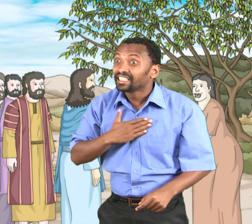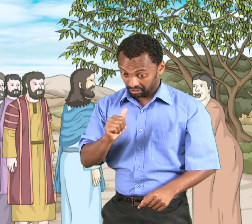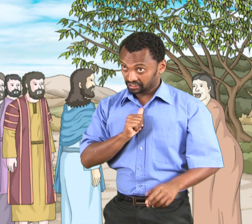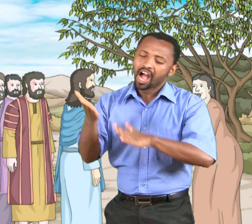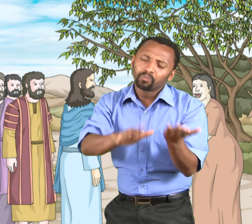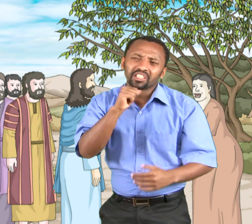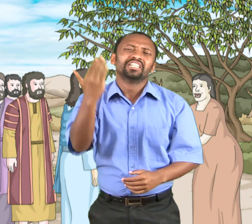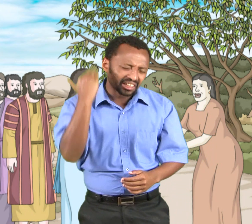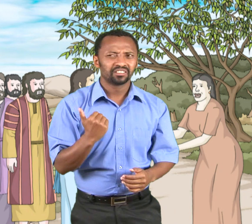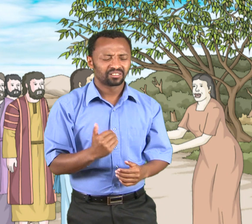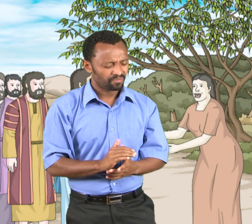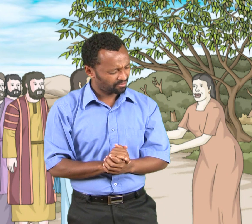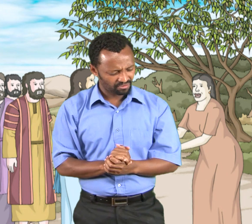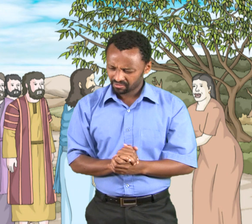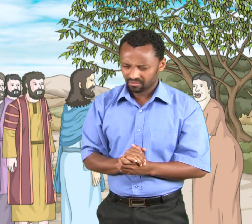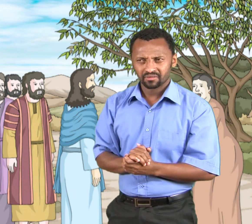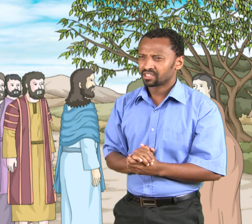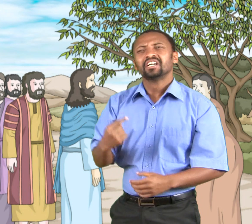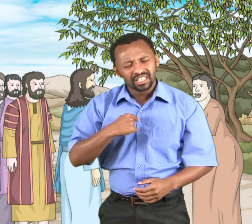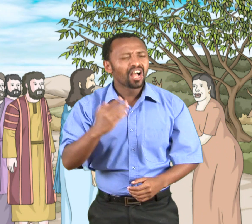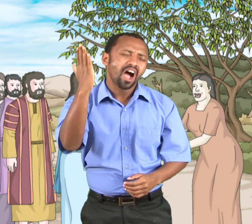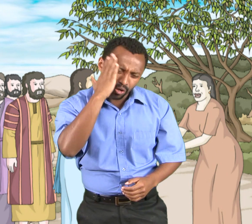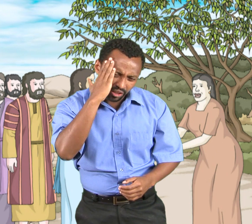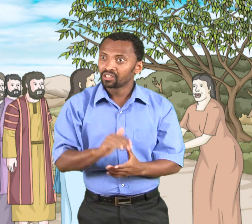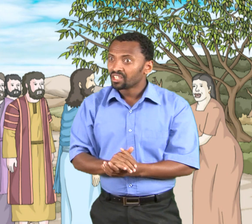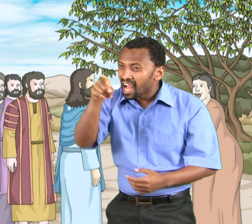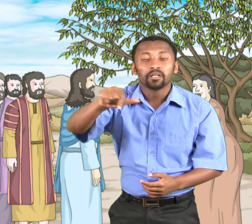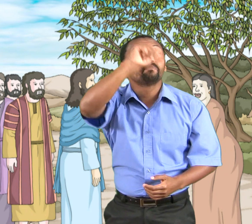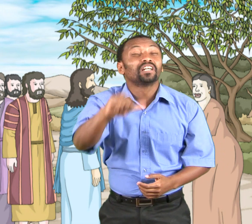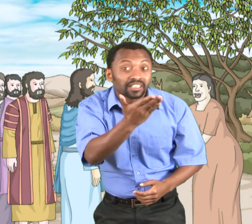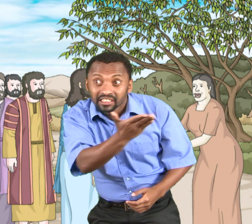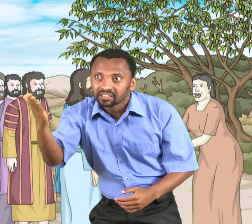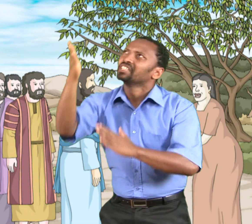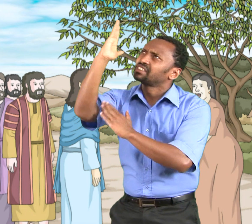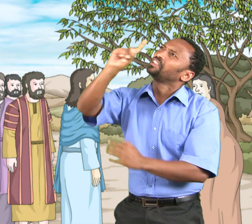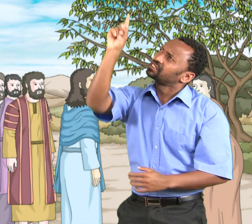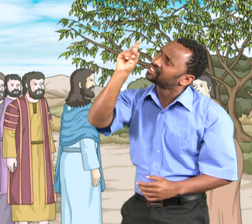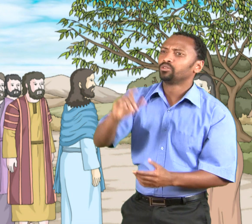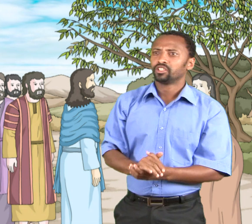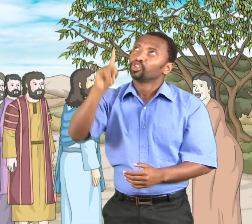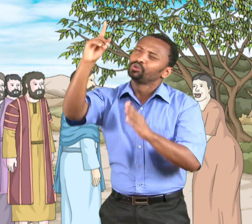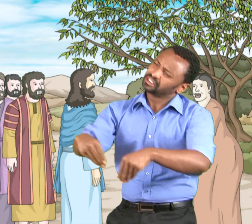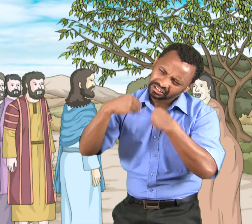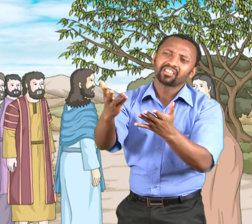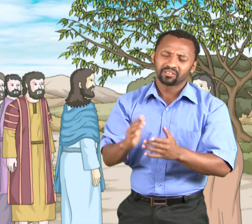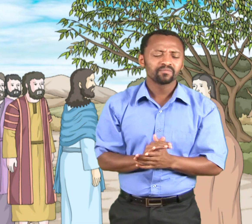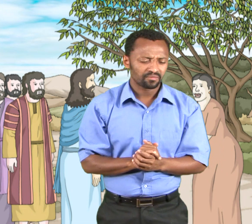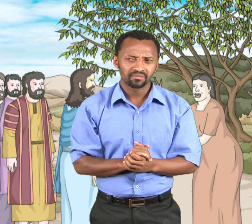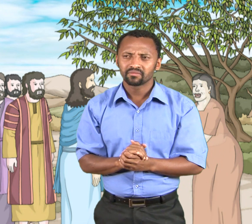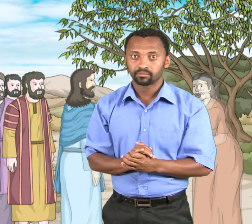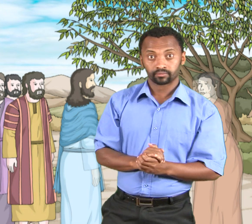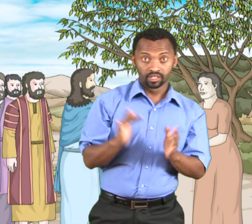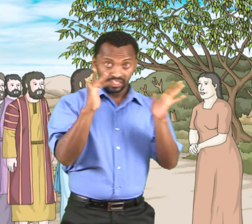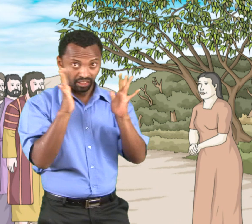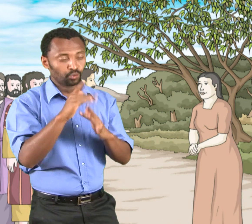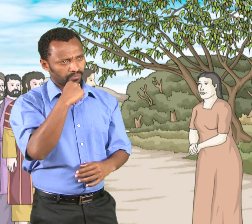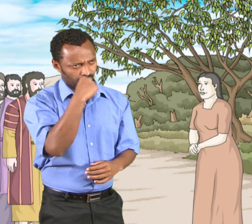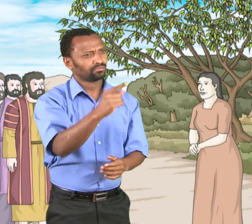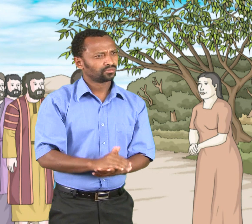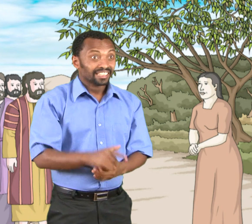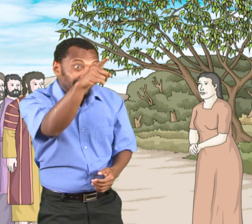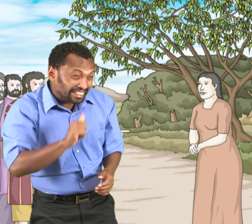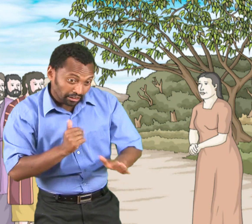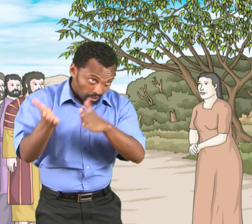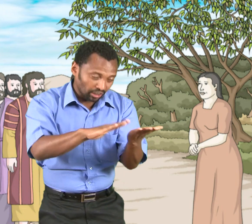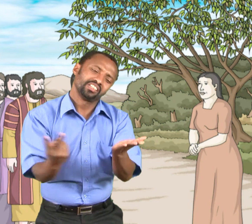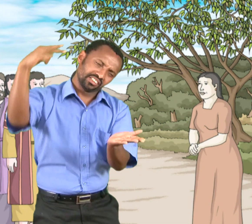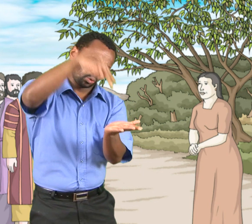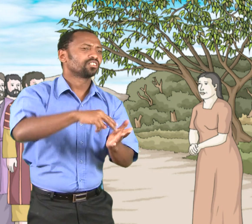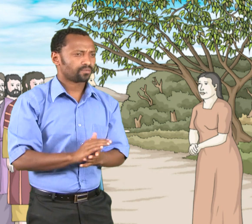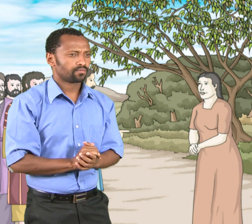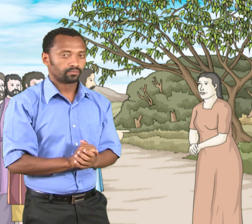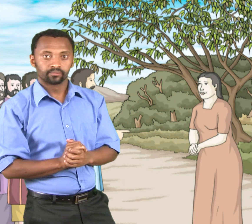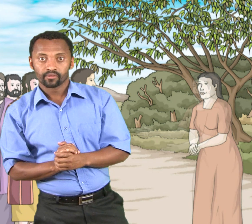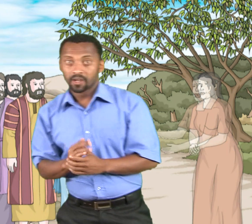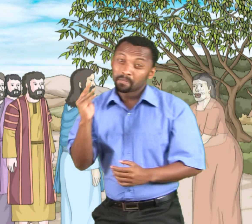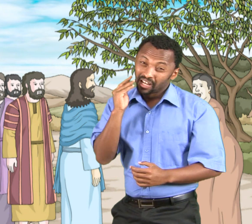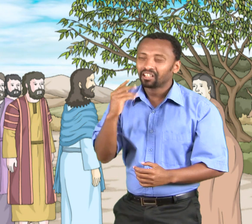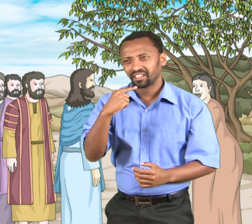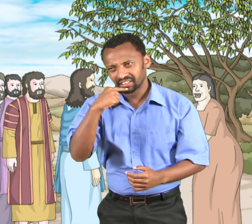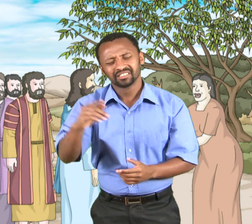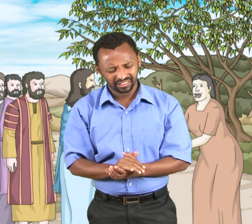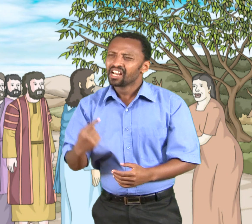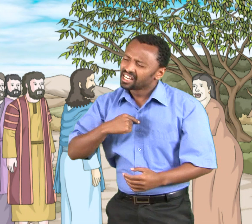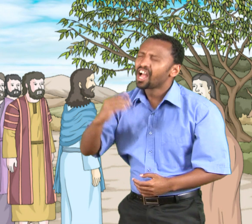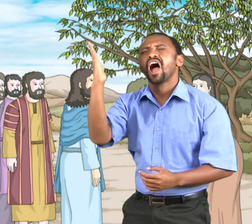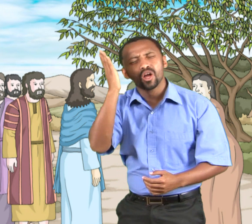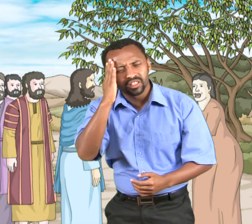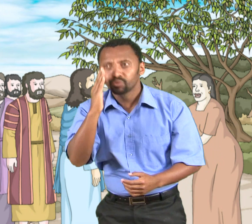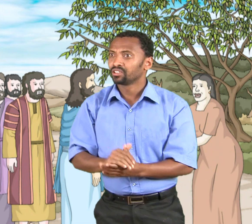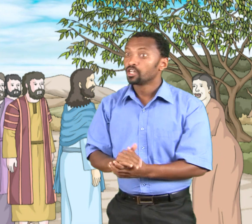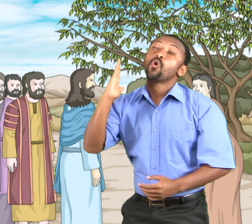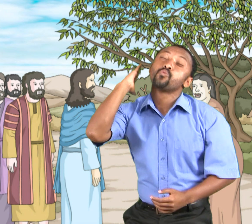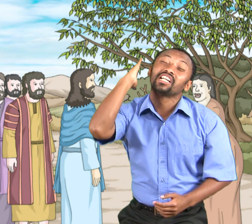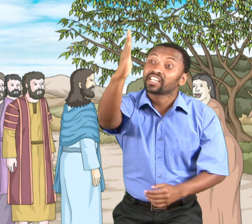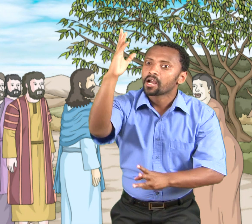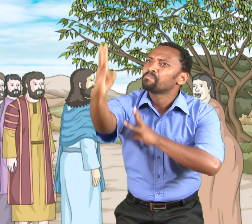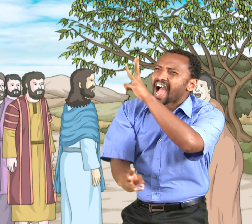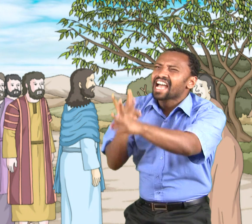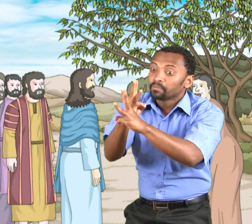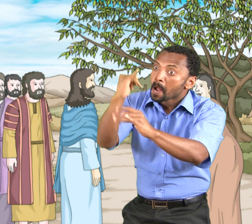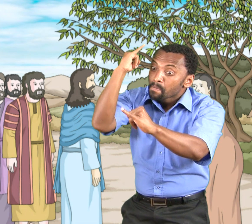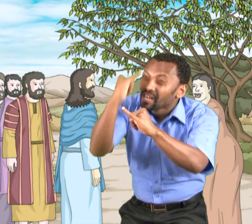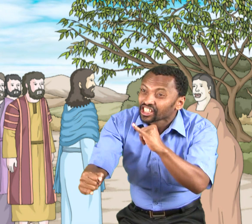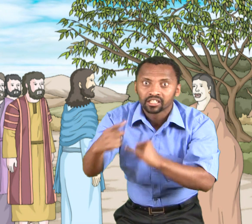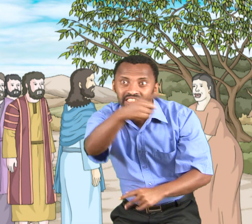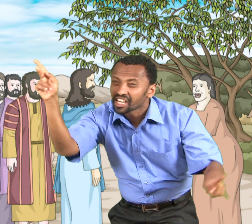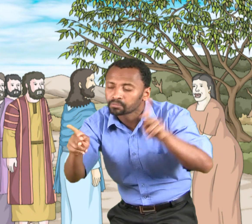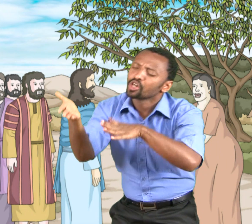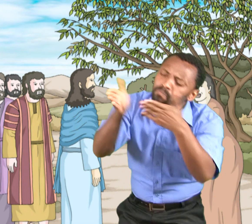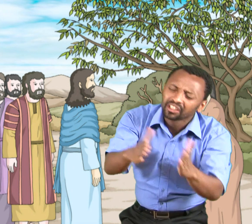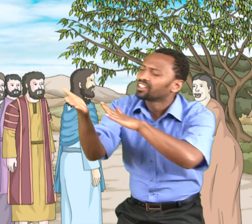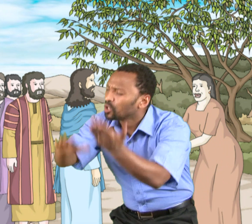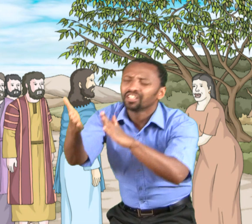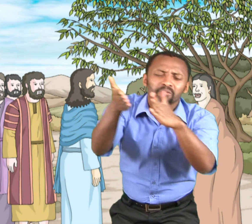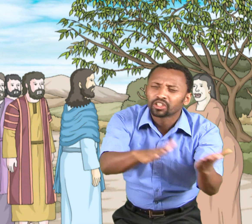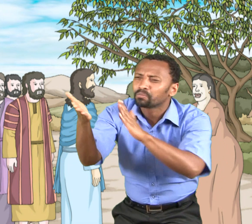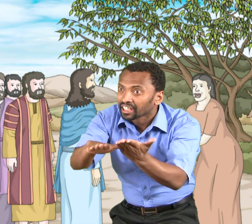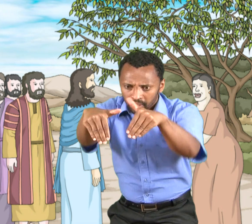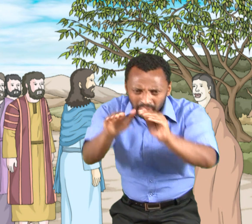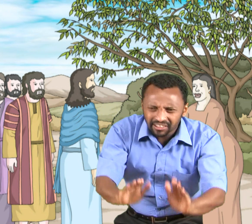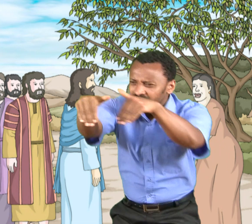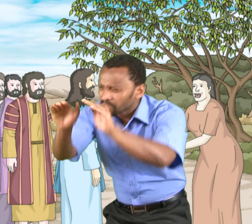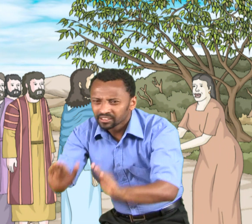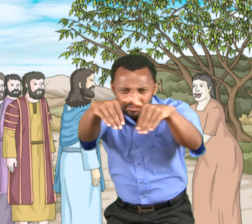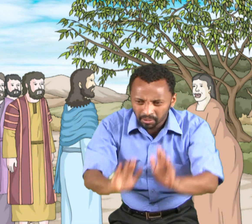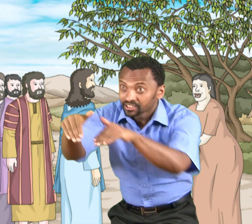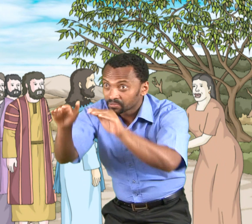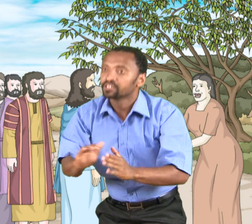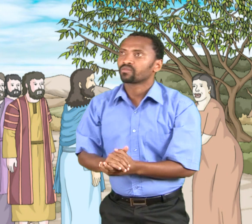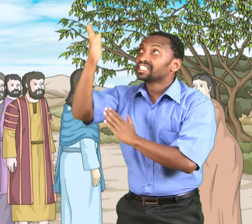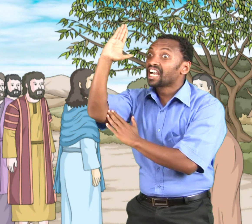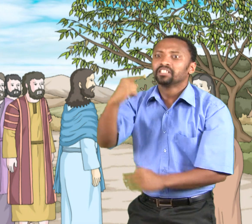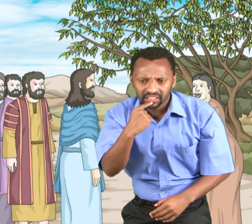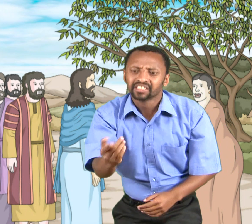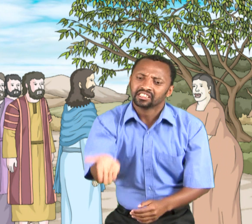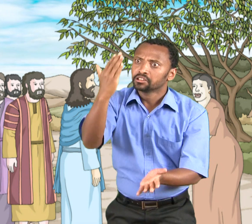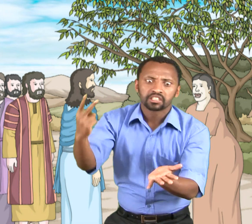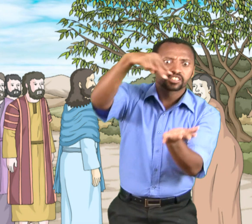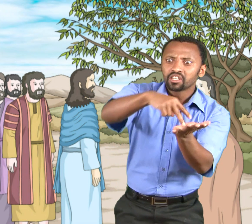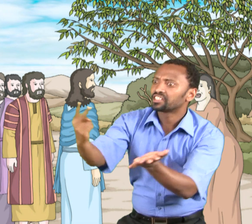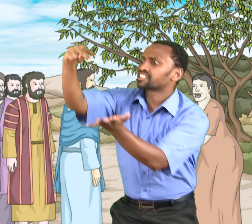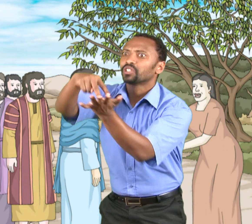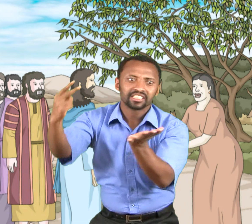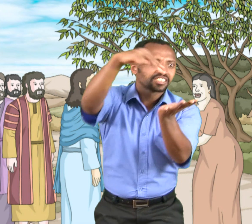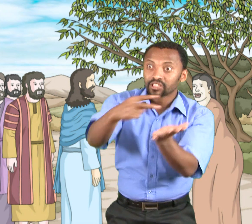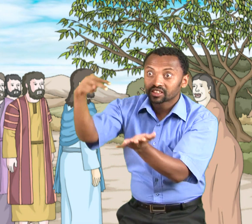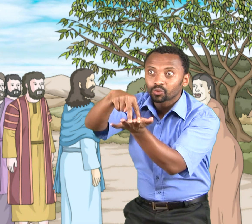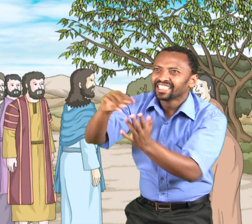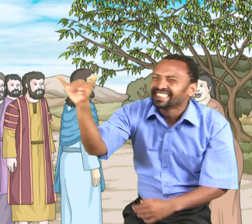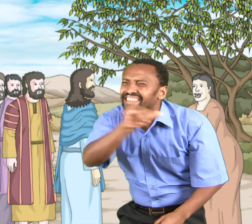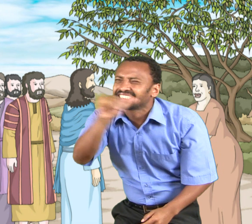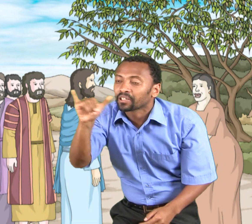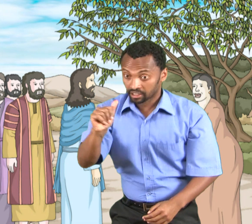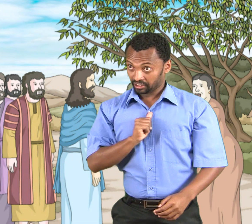But even now I know that God will give You whatever You ask of Him.” “Your brother will rise again,” Jesus told her.